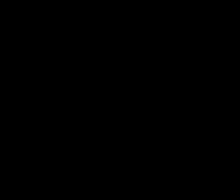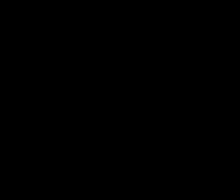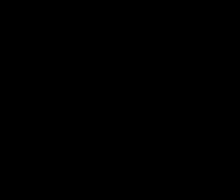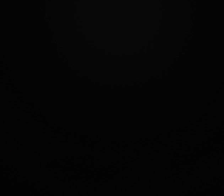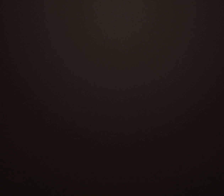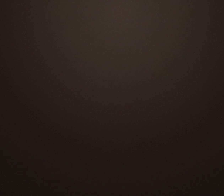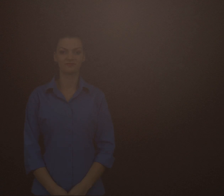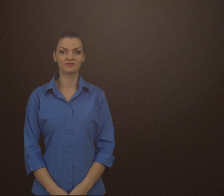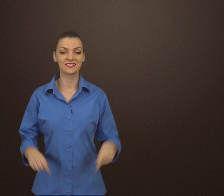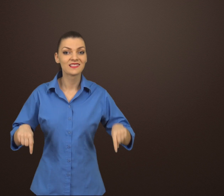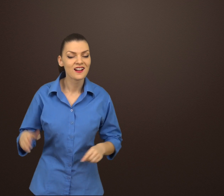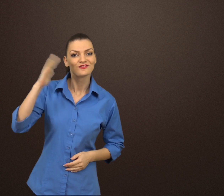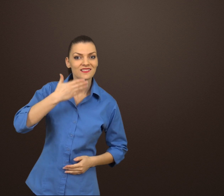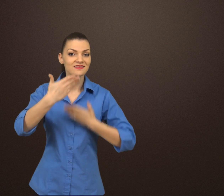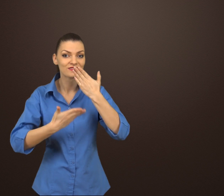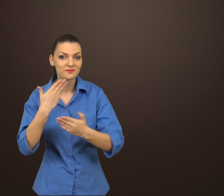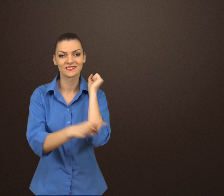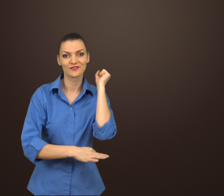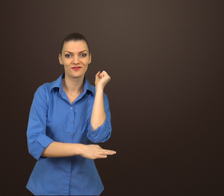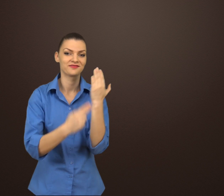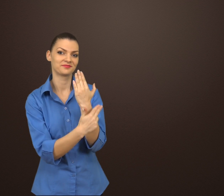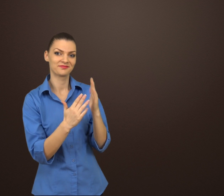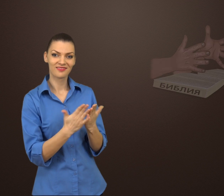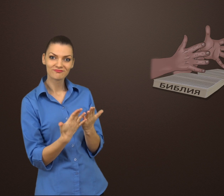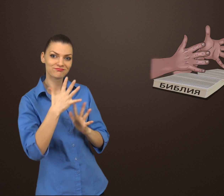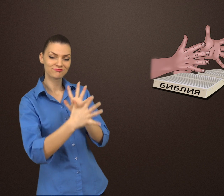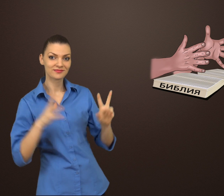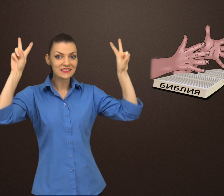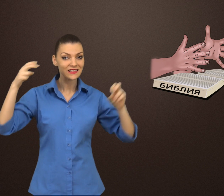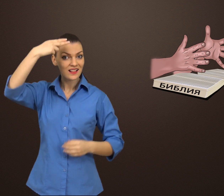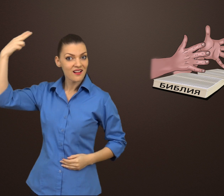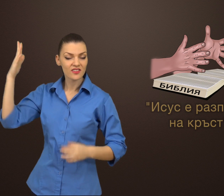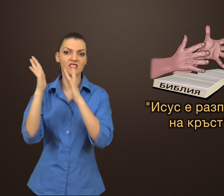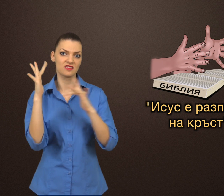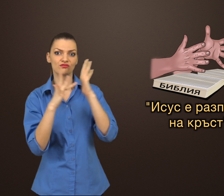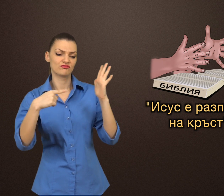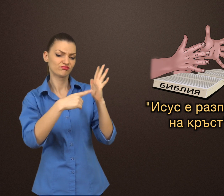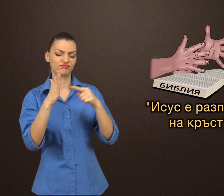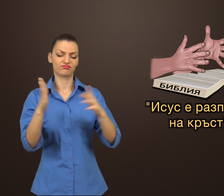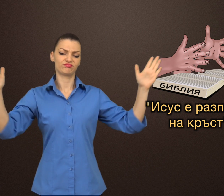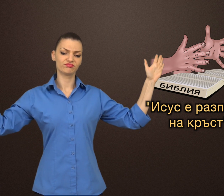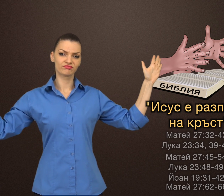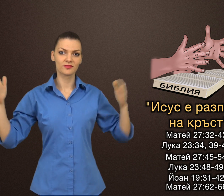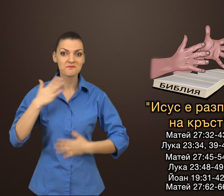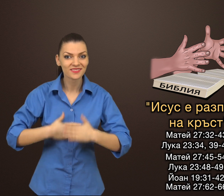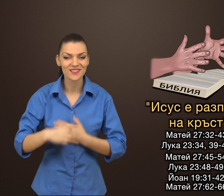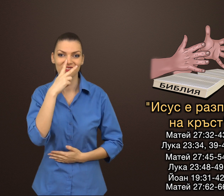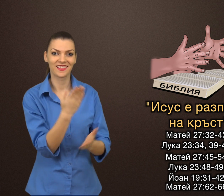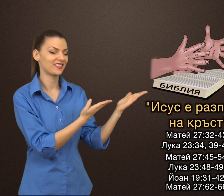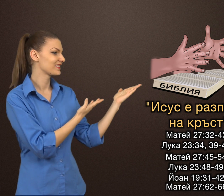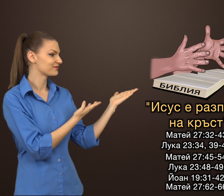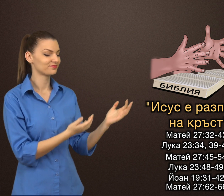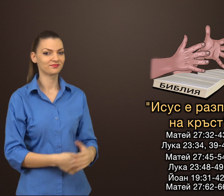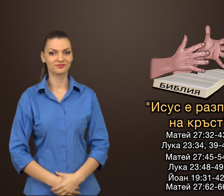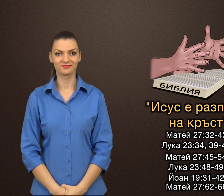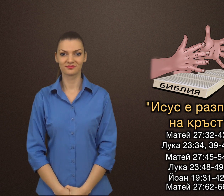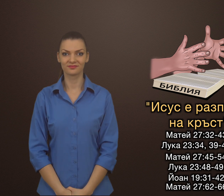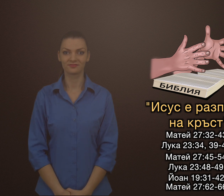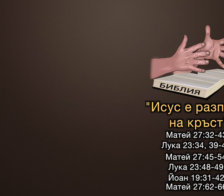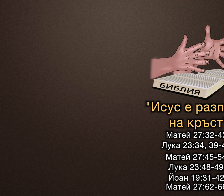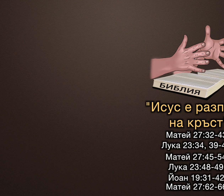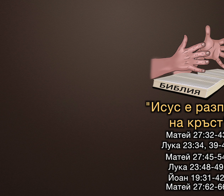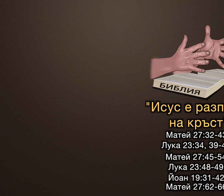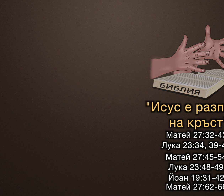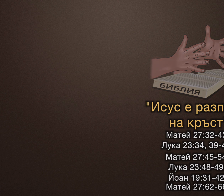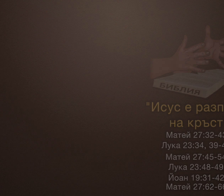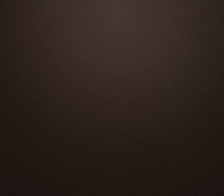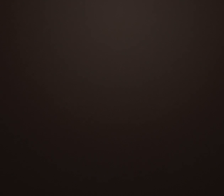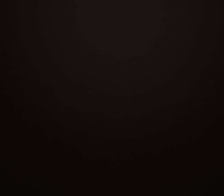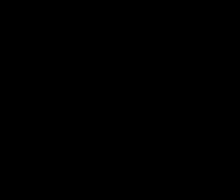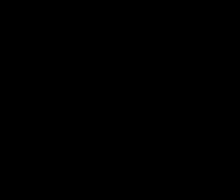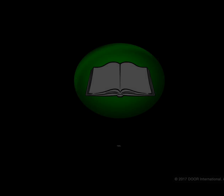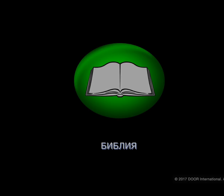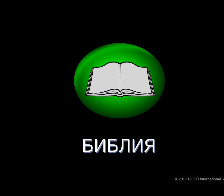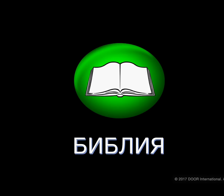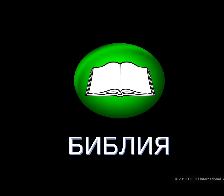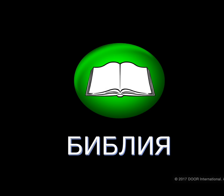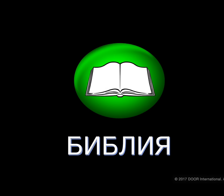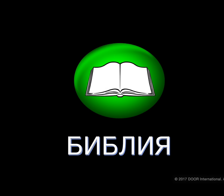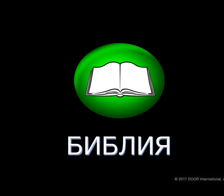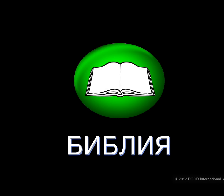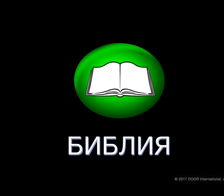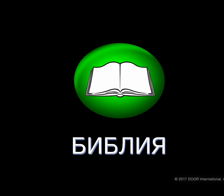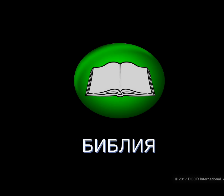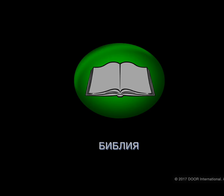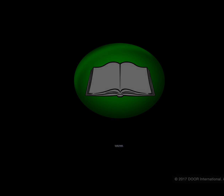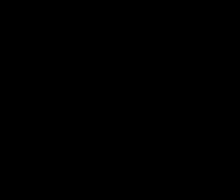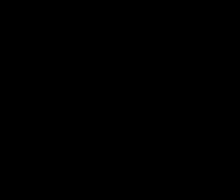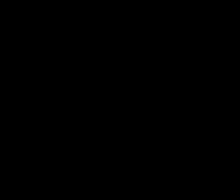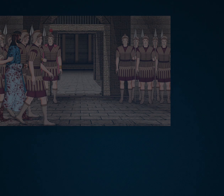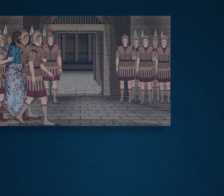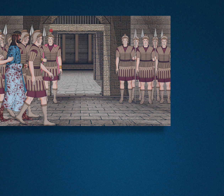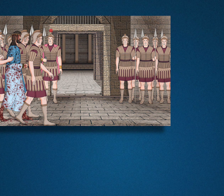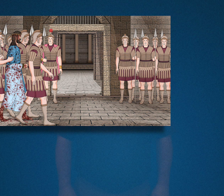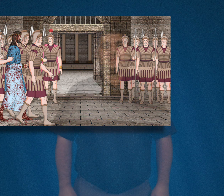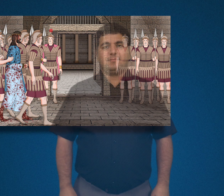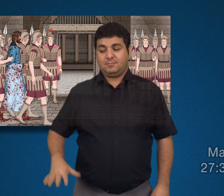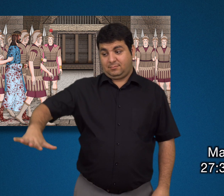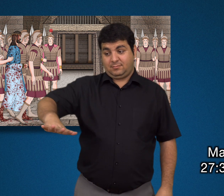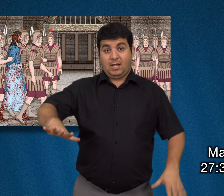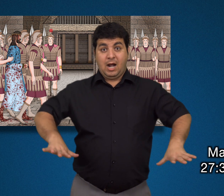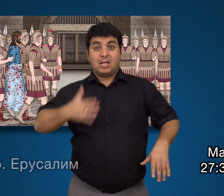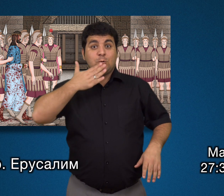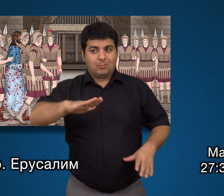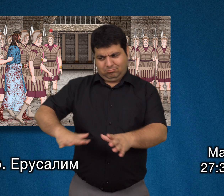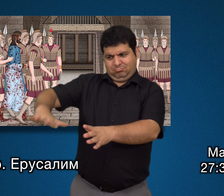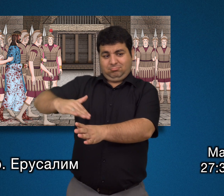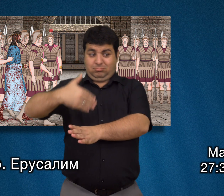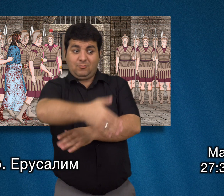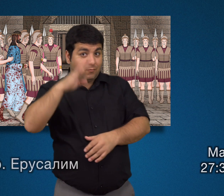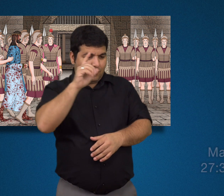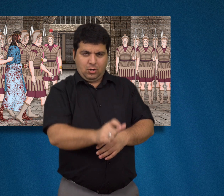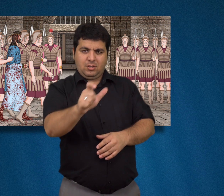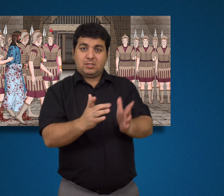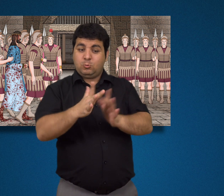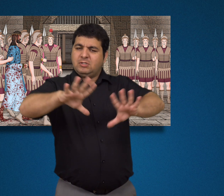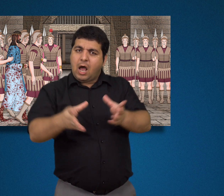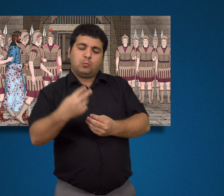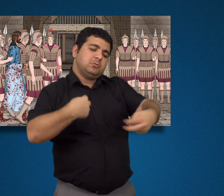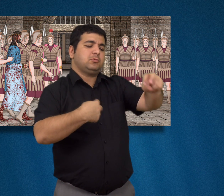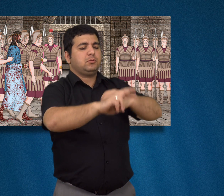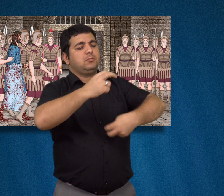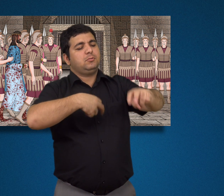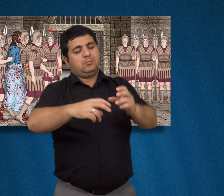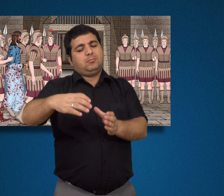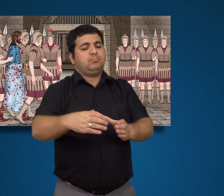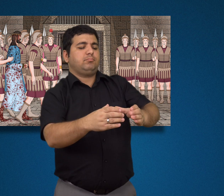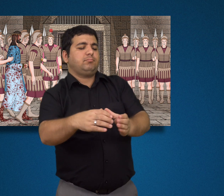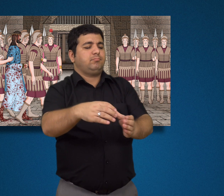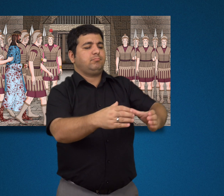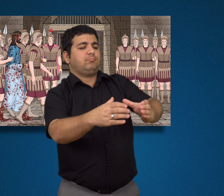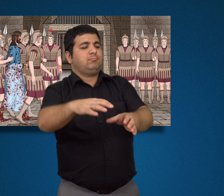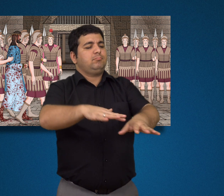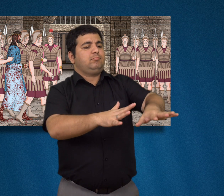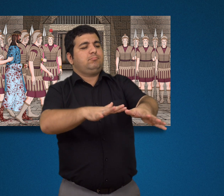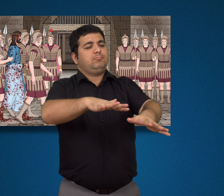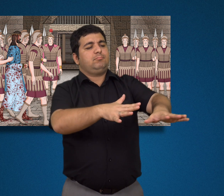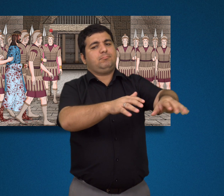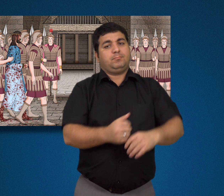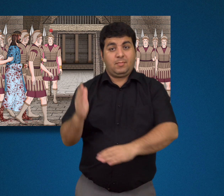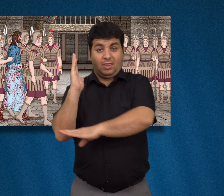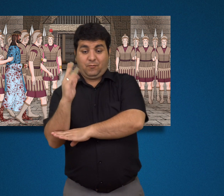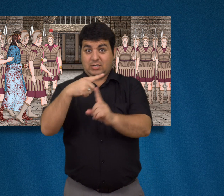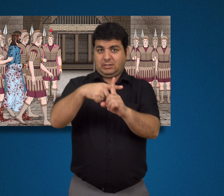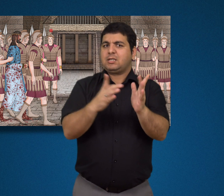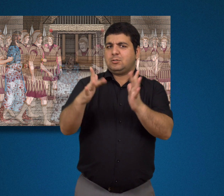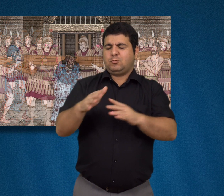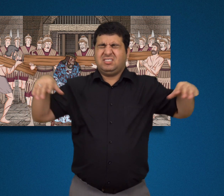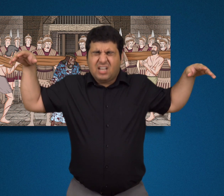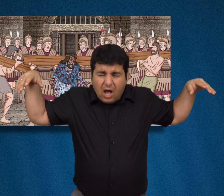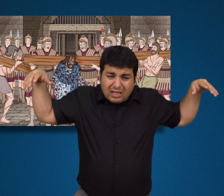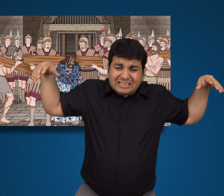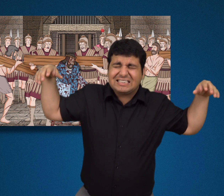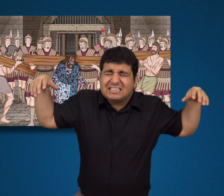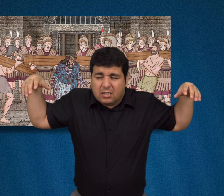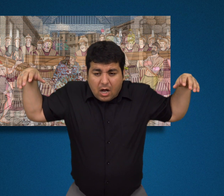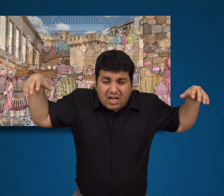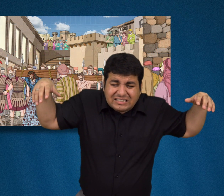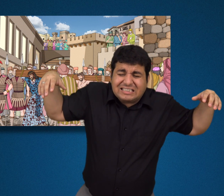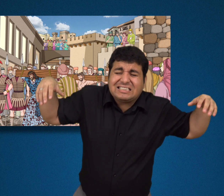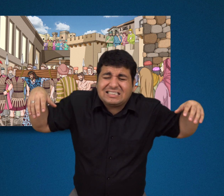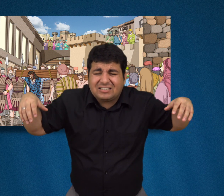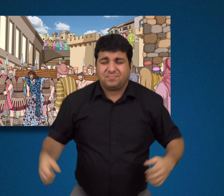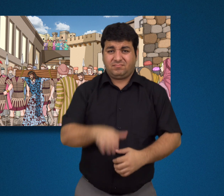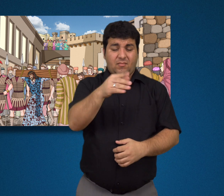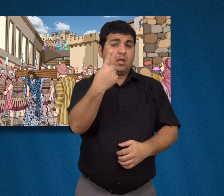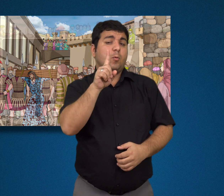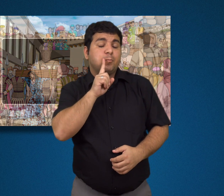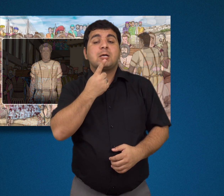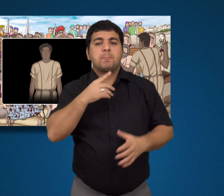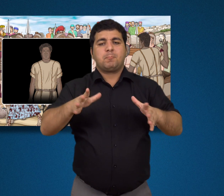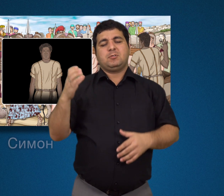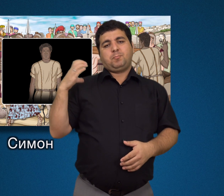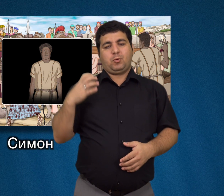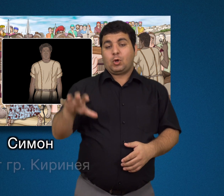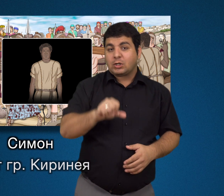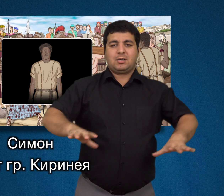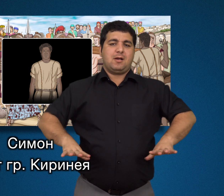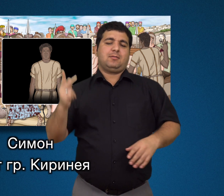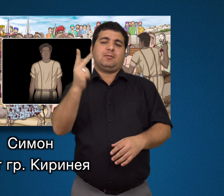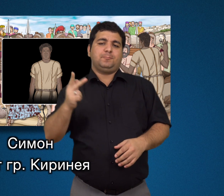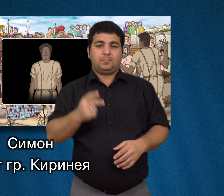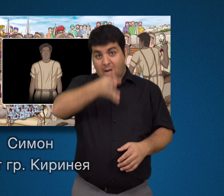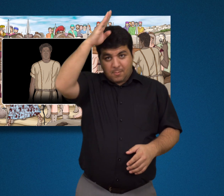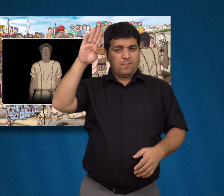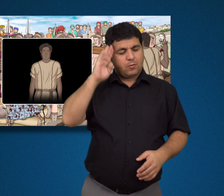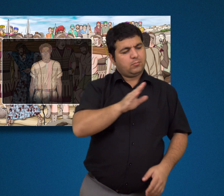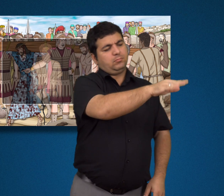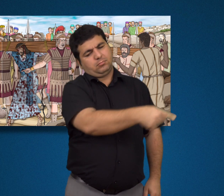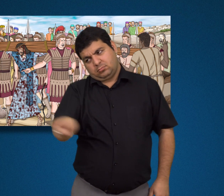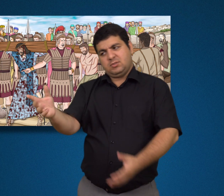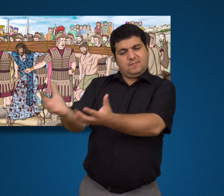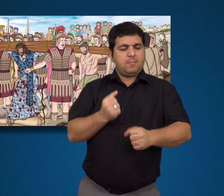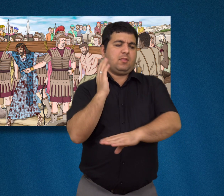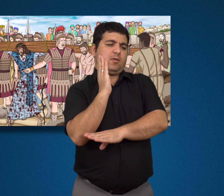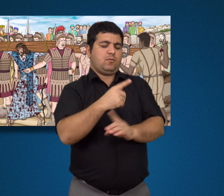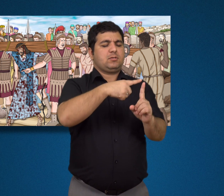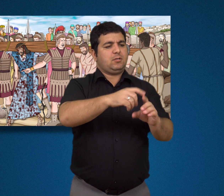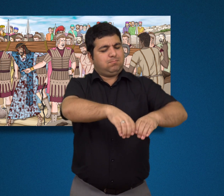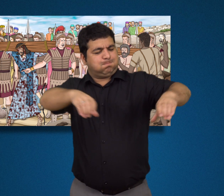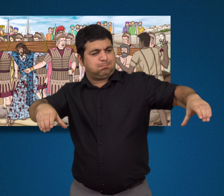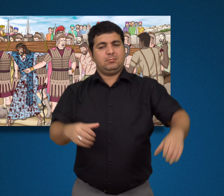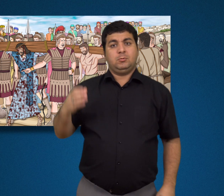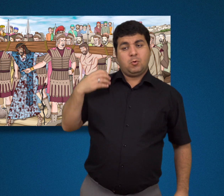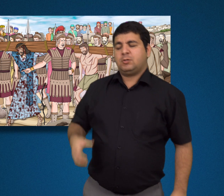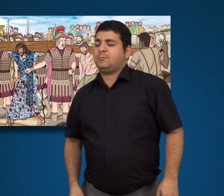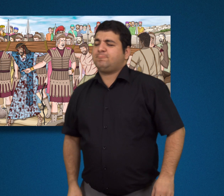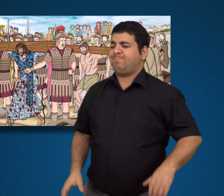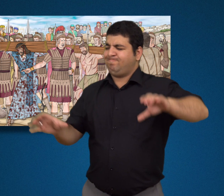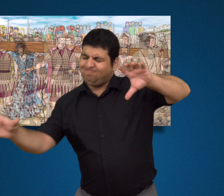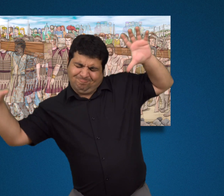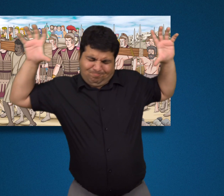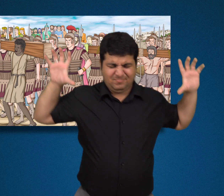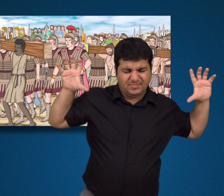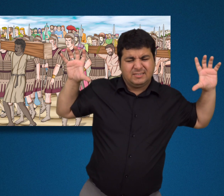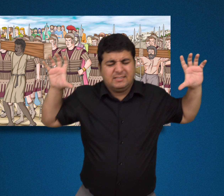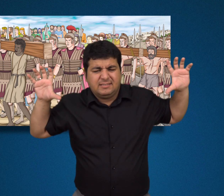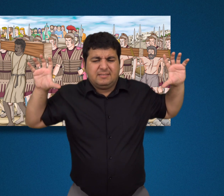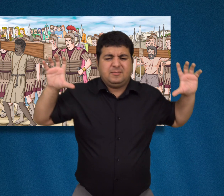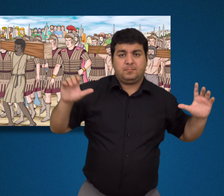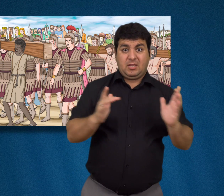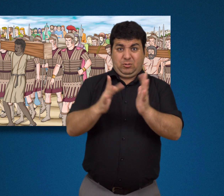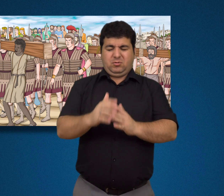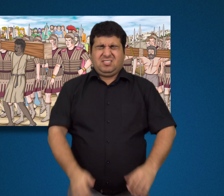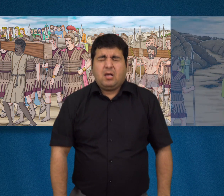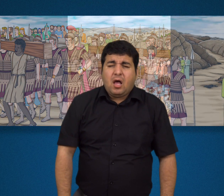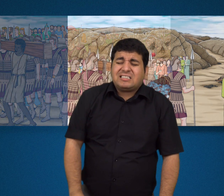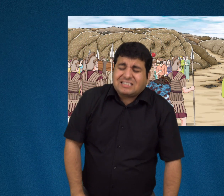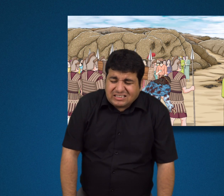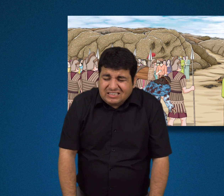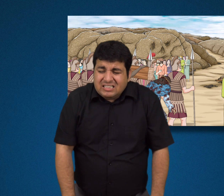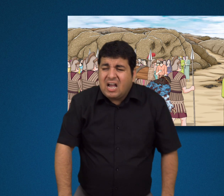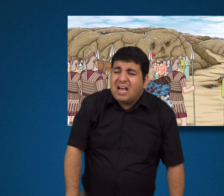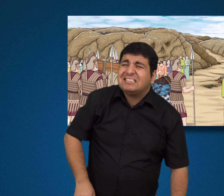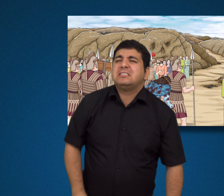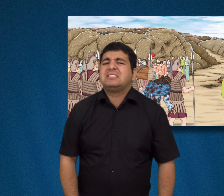Along the way they found a man from Cyrene, named Simon, and they forced him to carry the cross of Jesus.